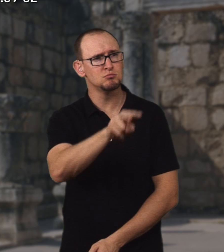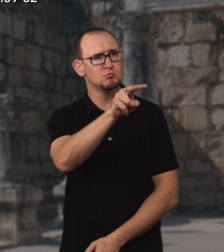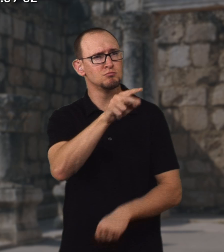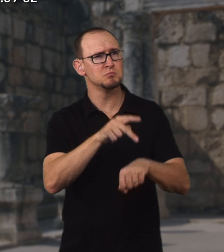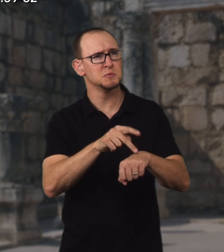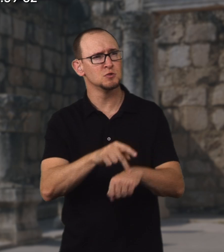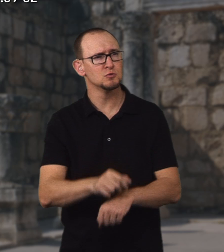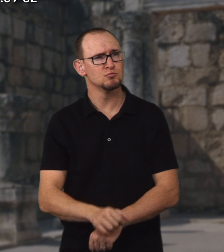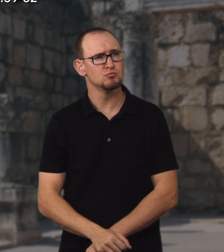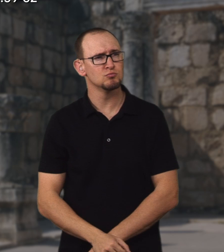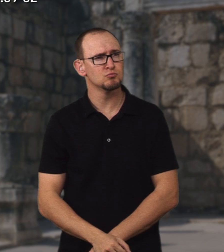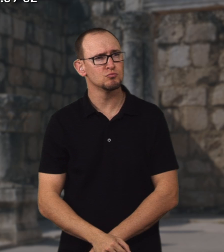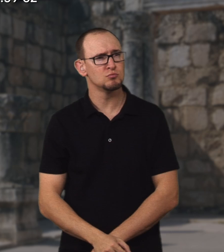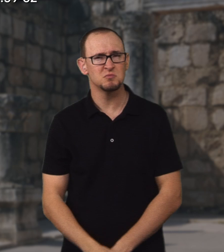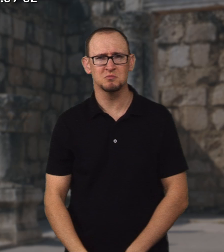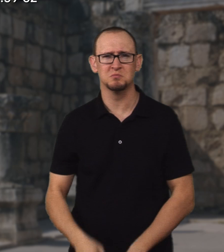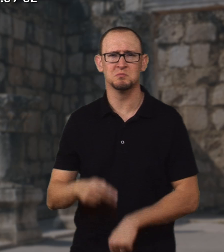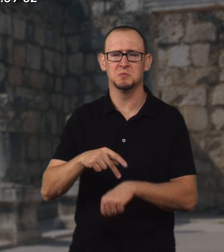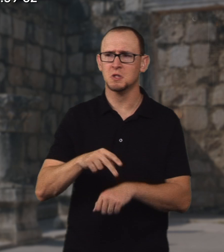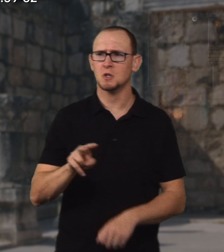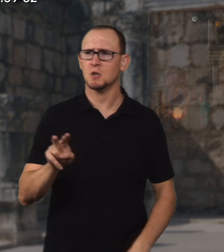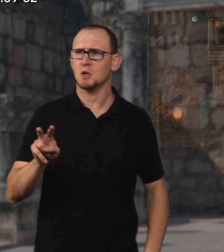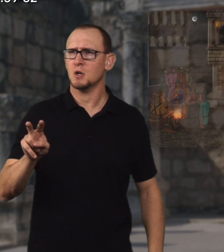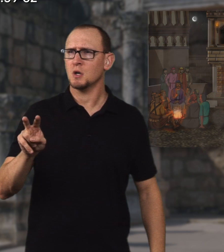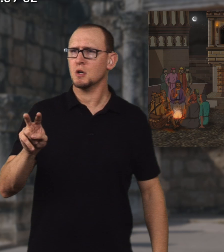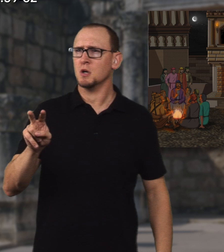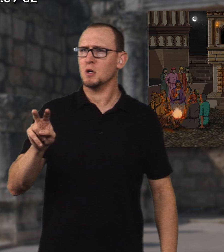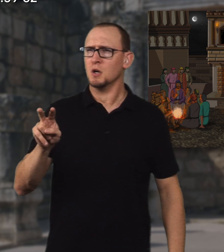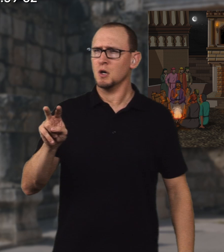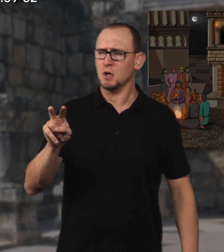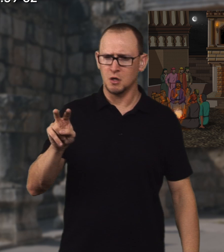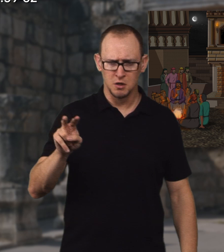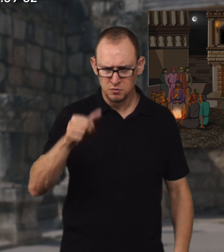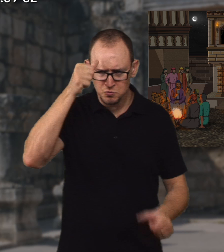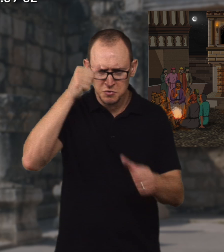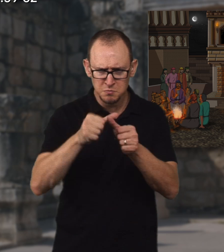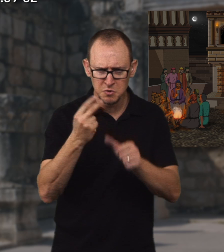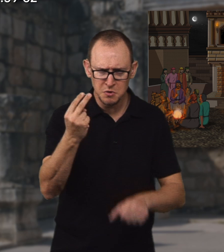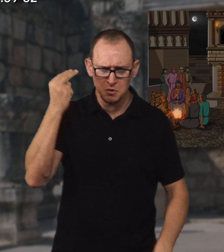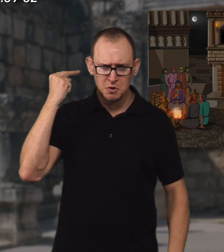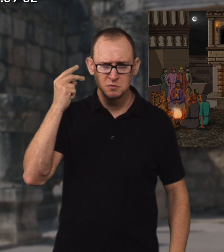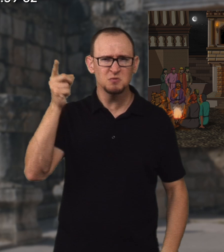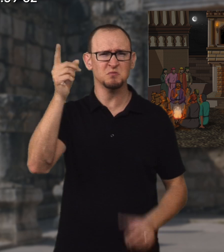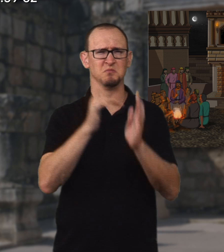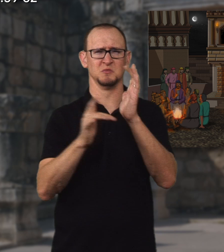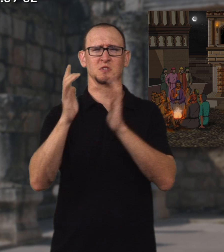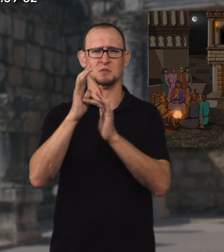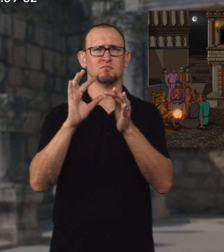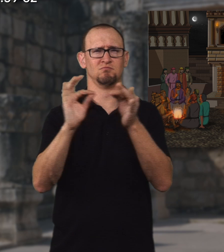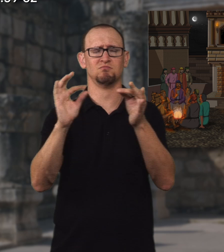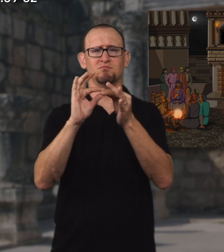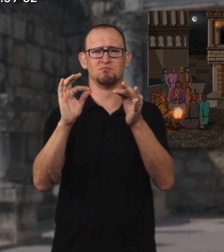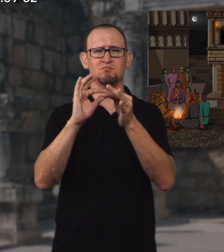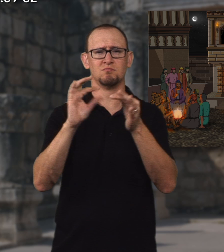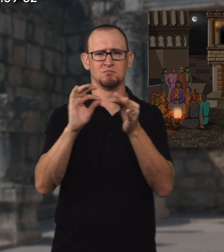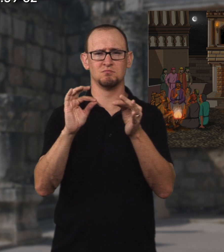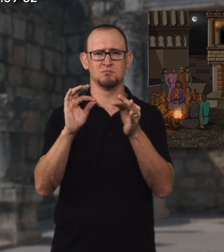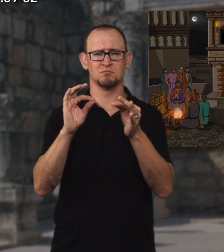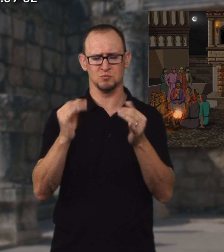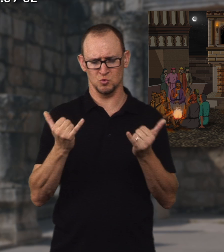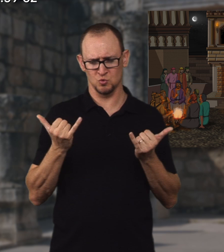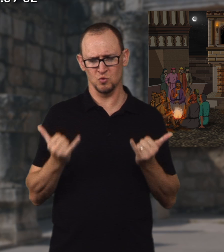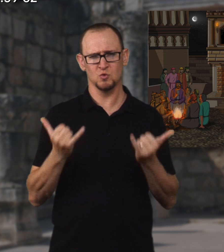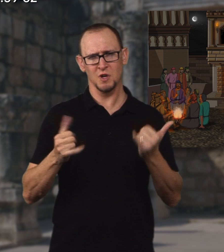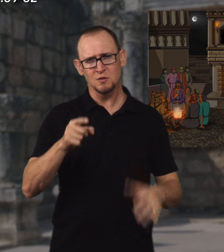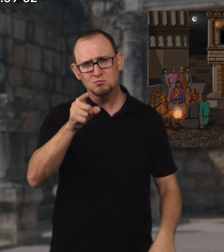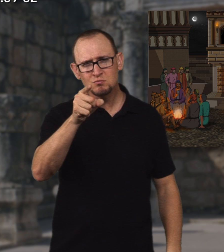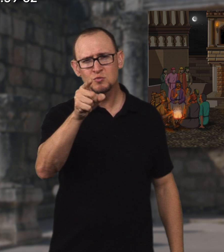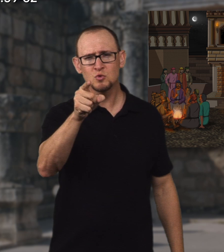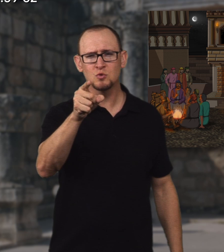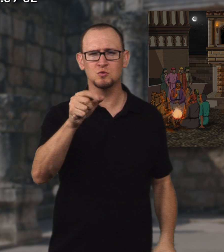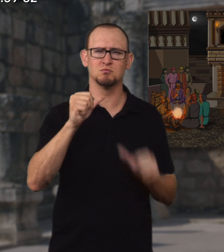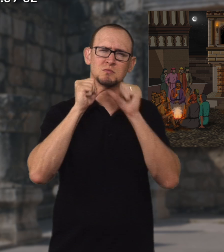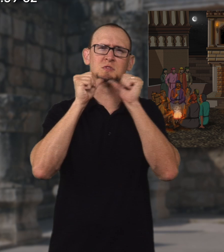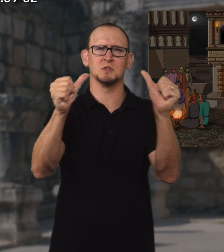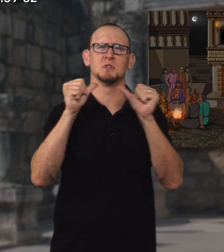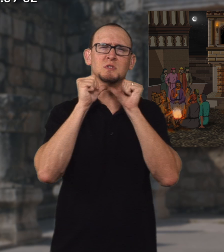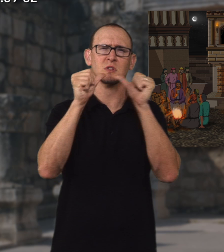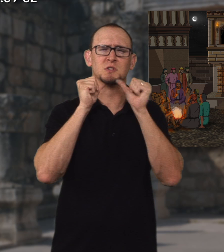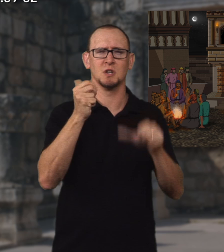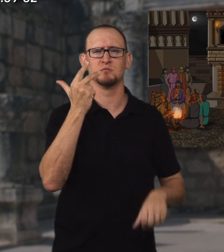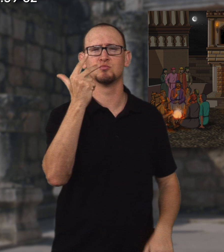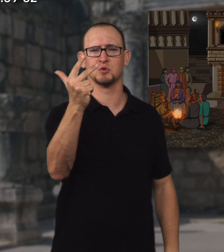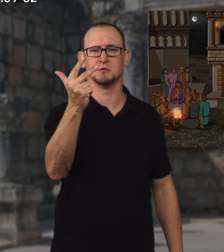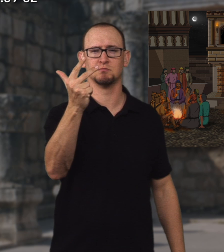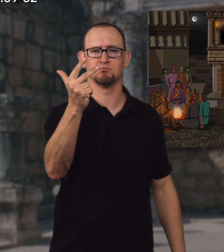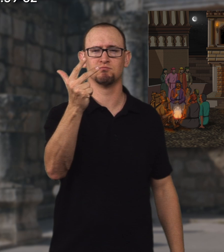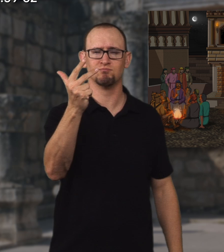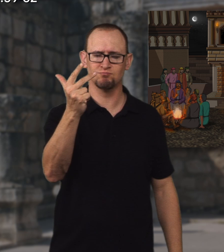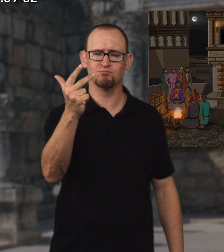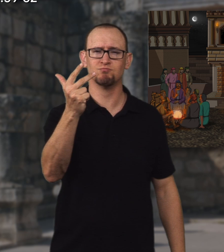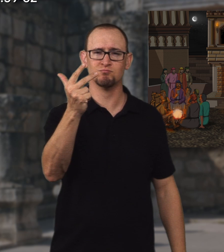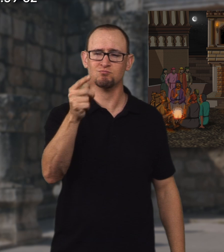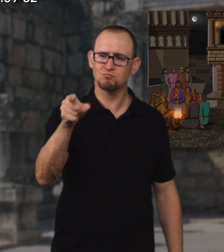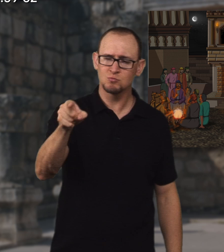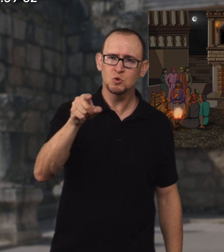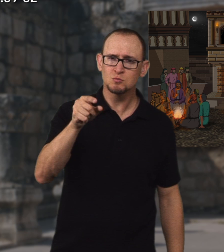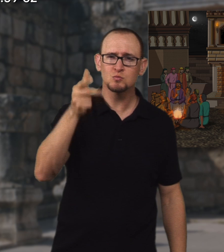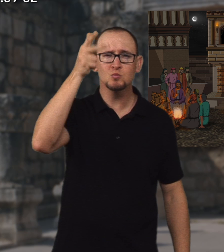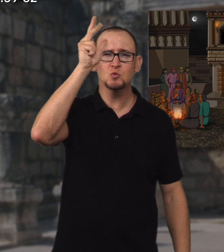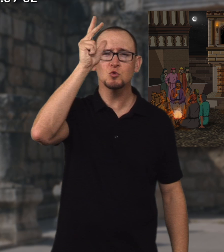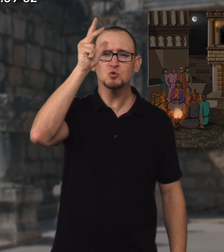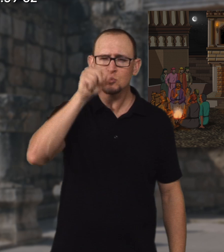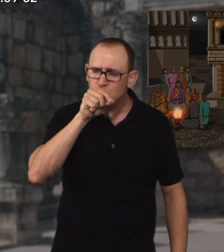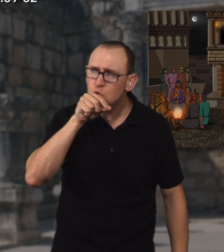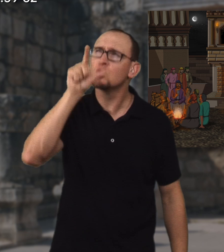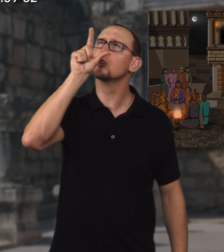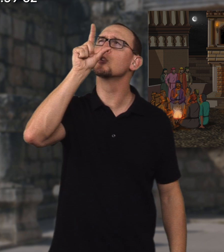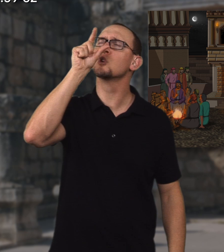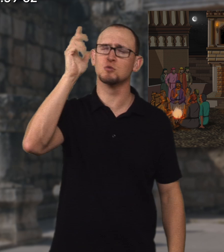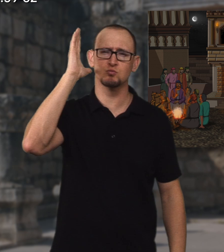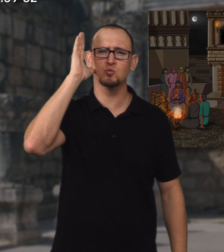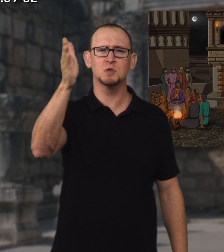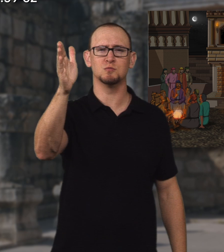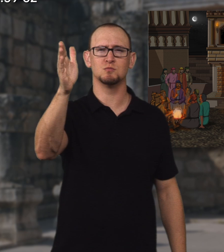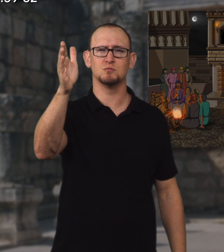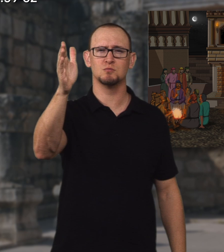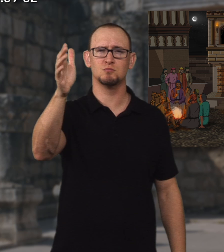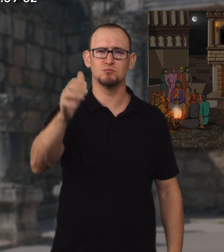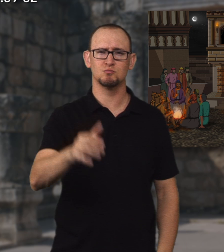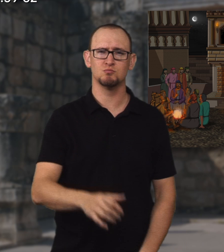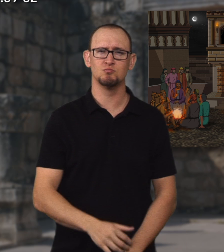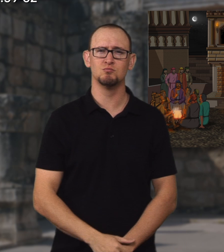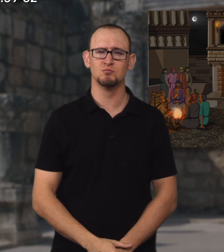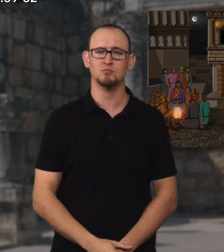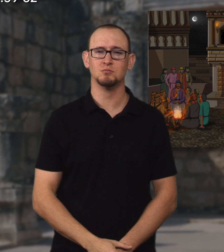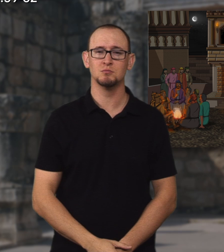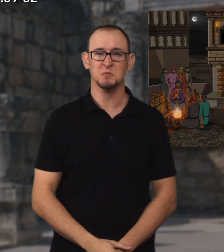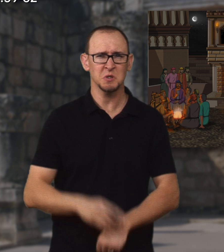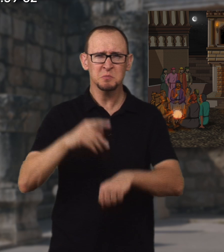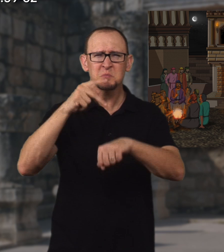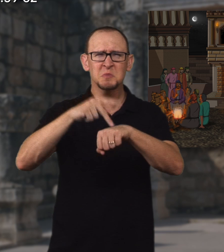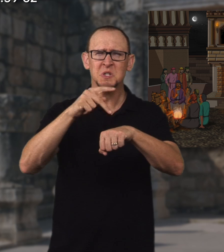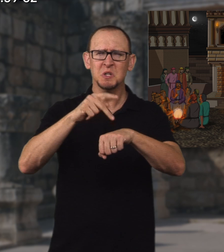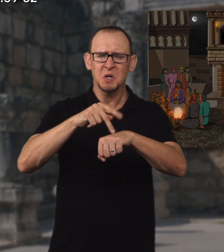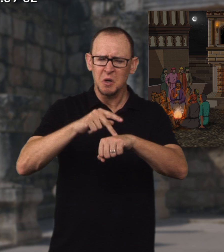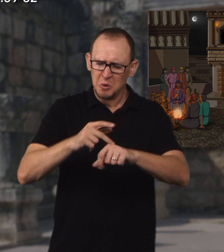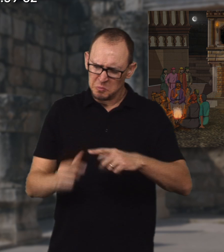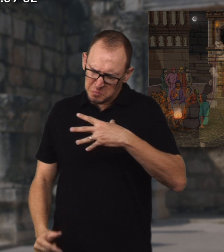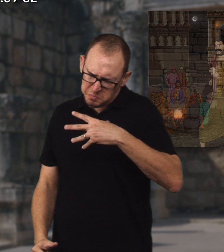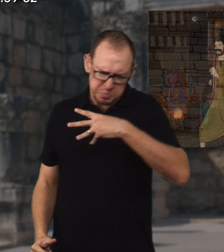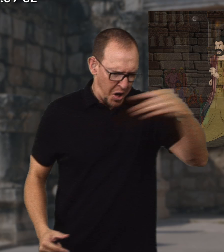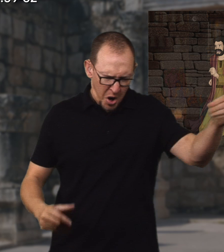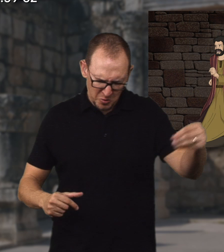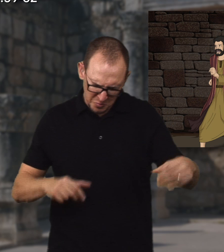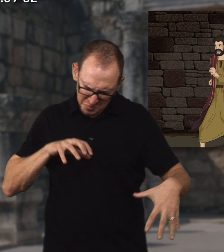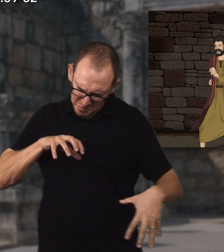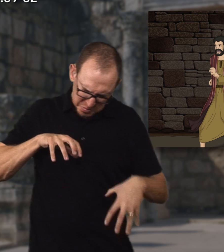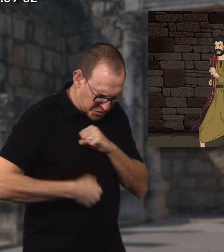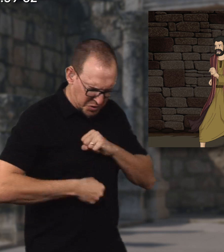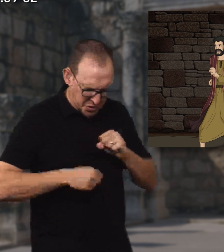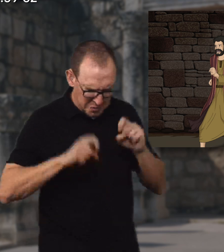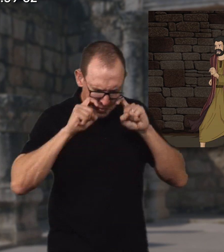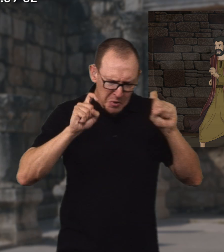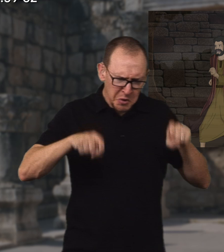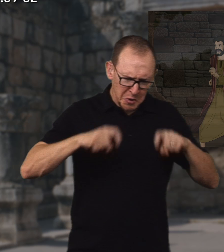Then Peter remembered the word that the Lord had spoken to him: “Before the rooster crows today, you will deny Me three times.”